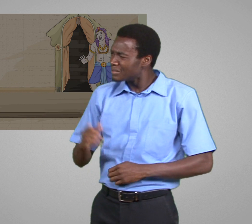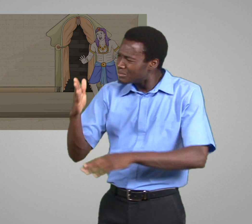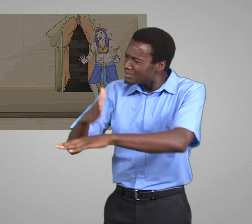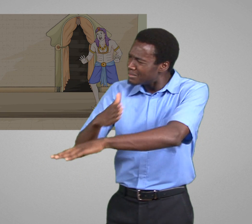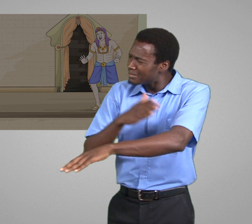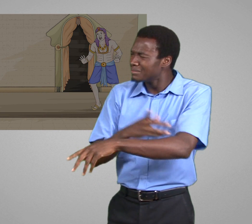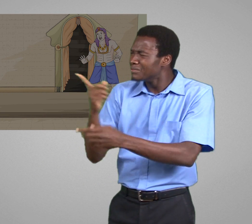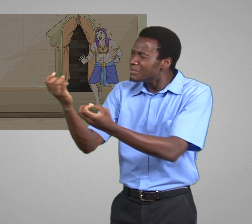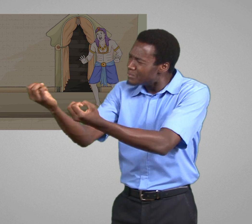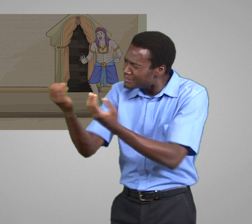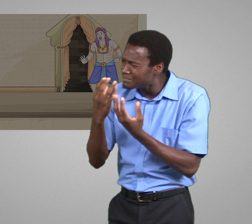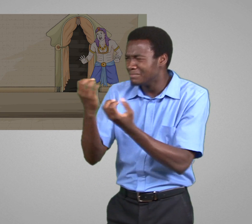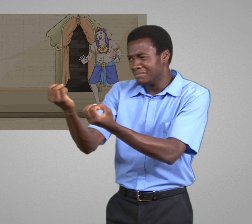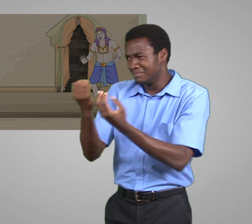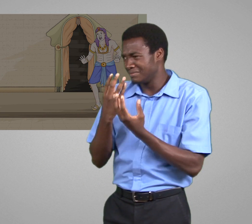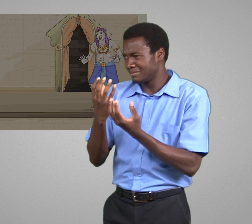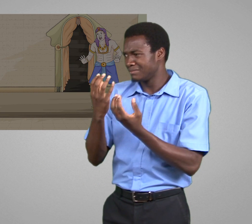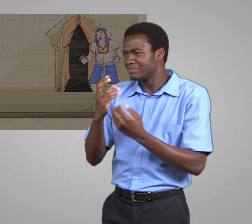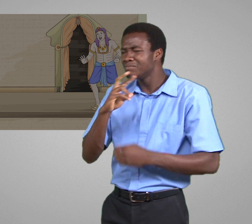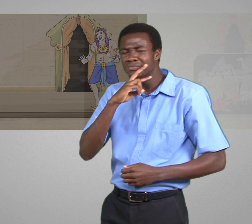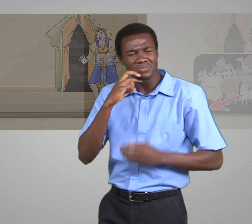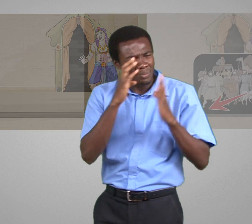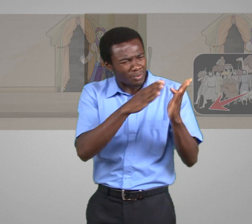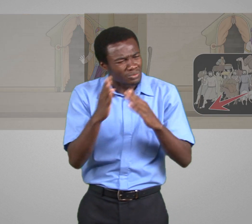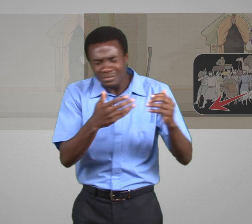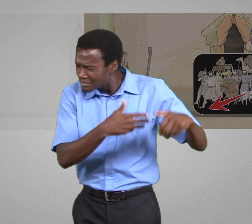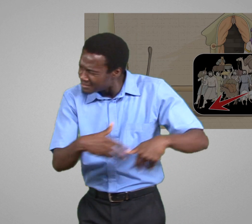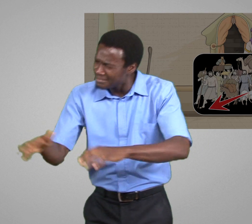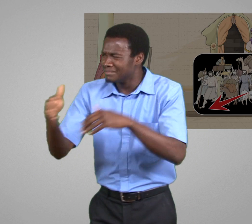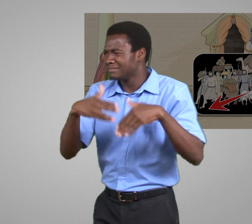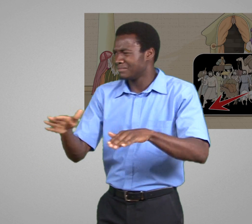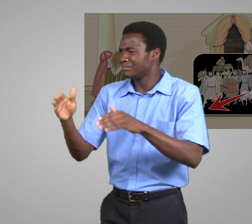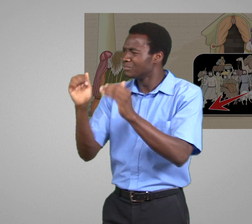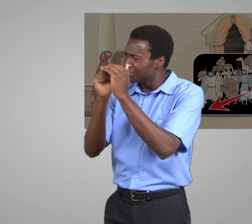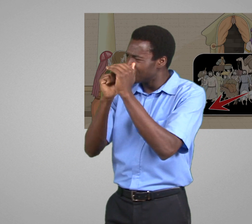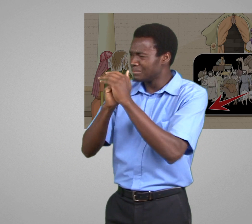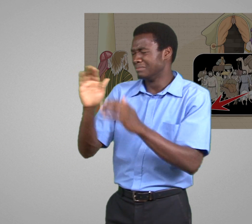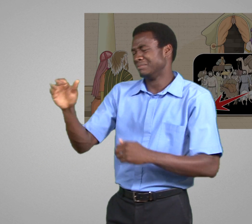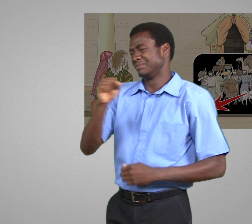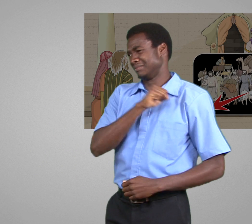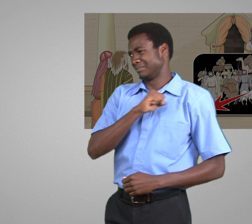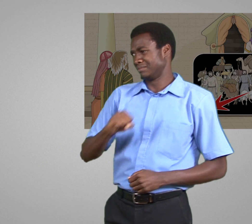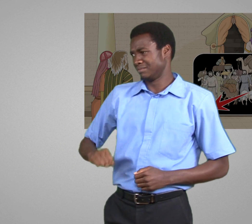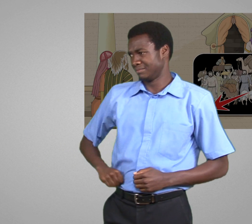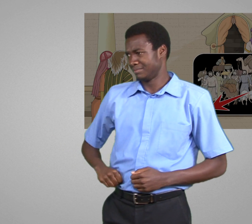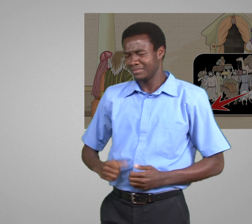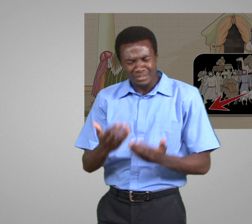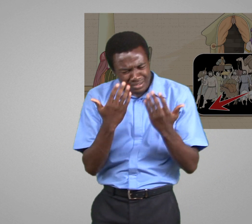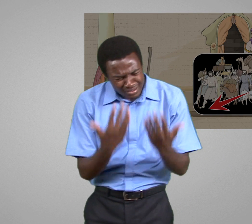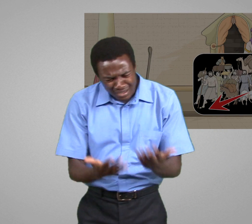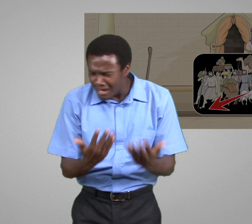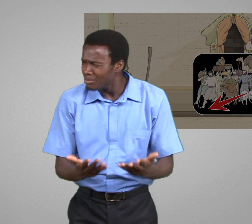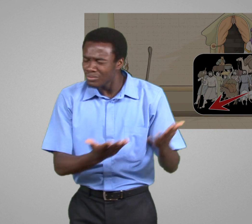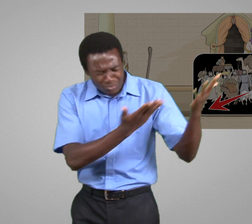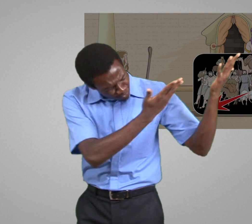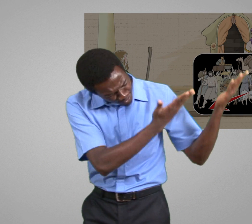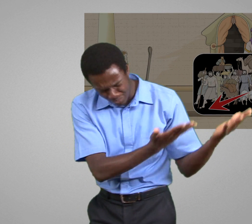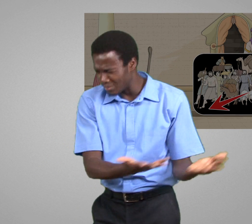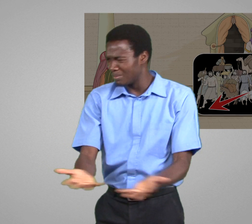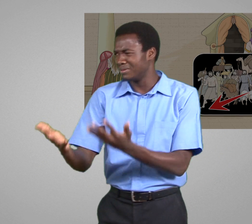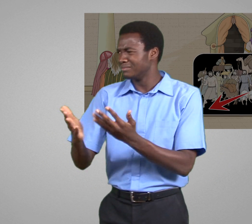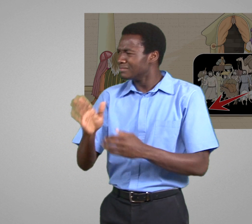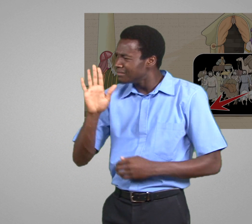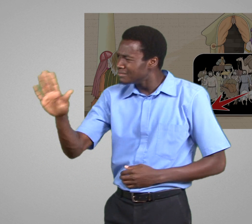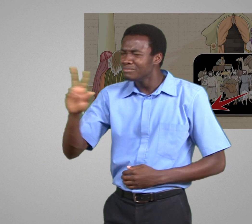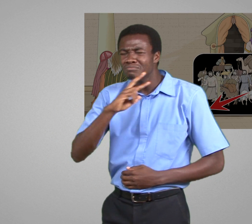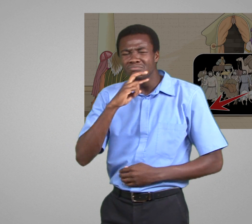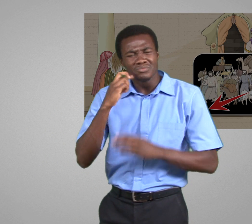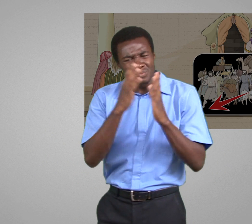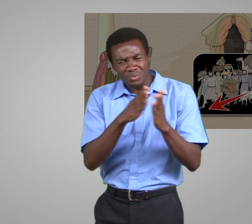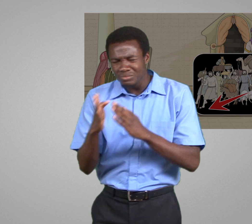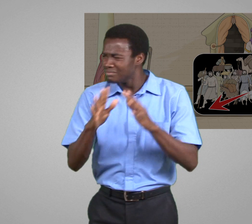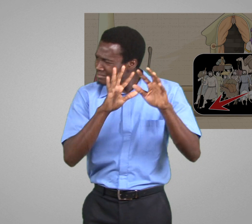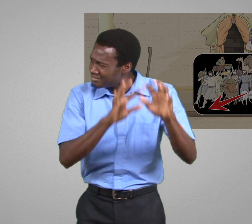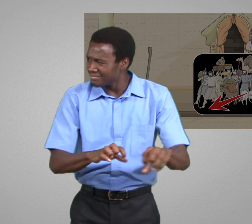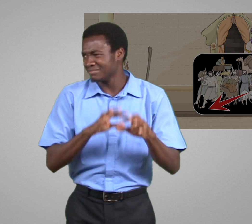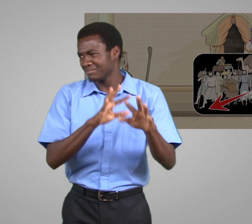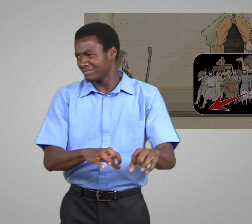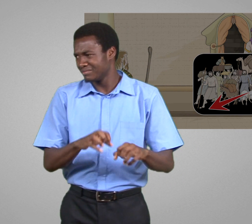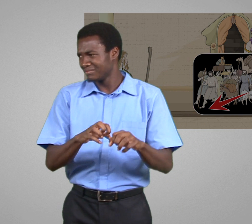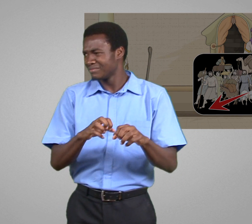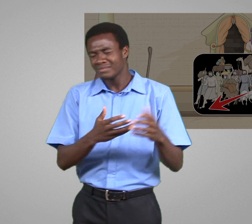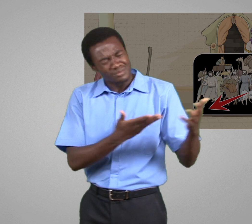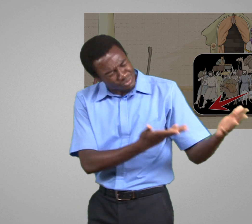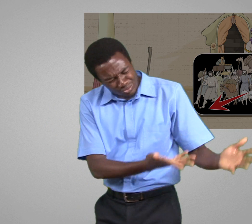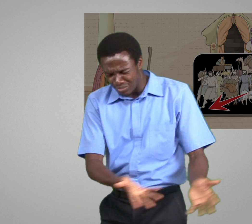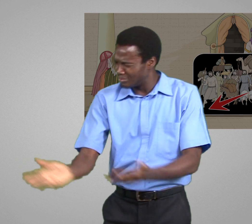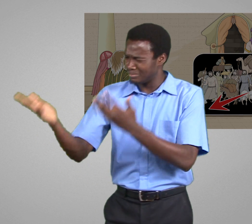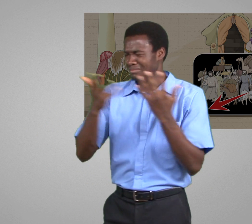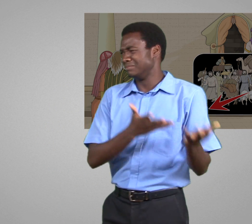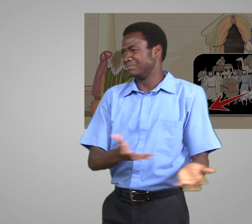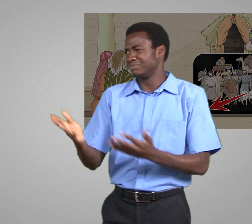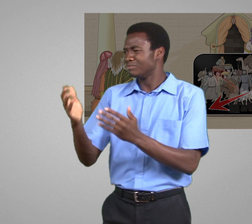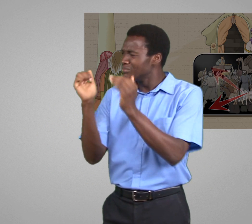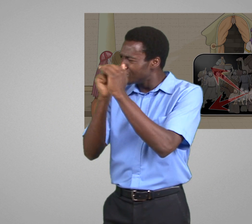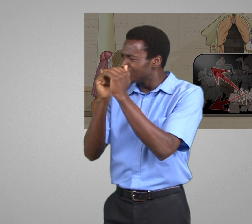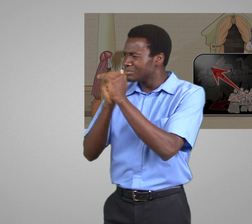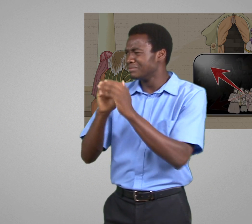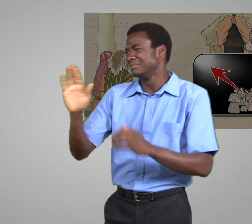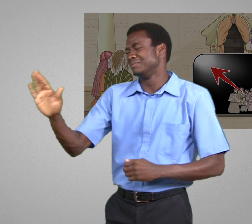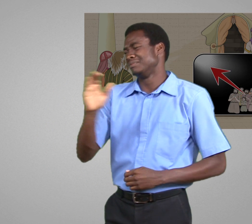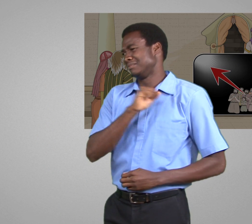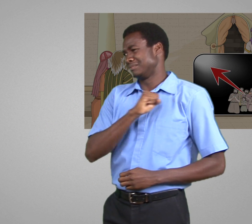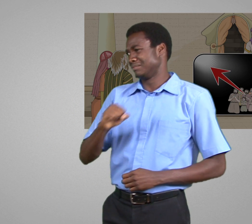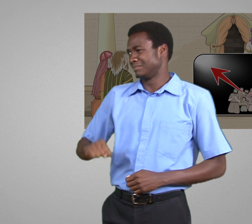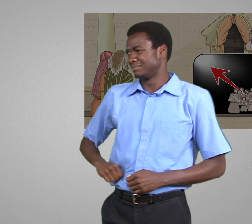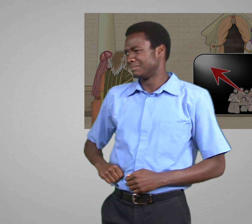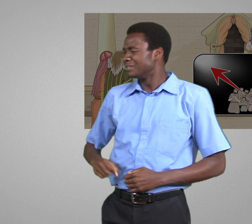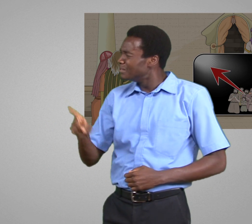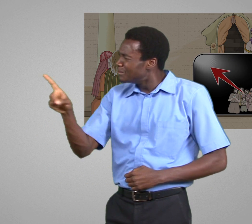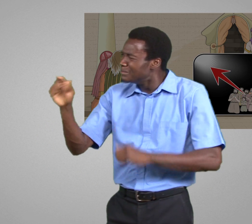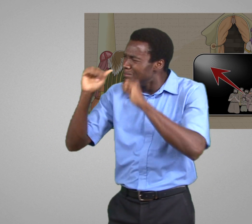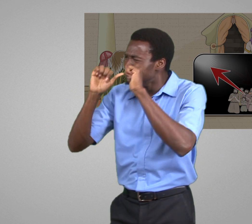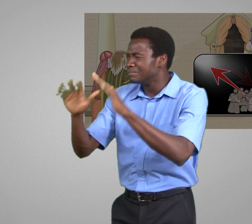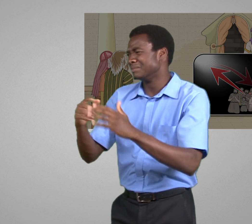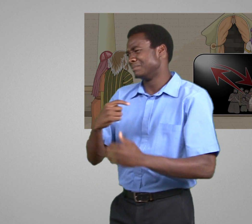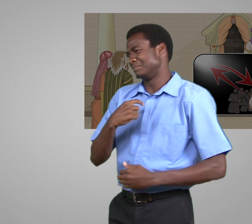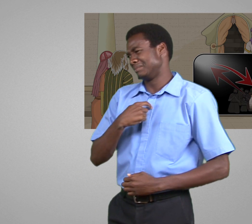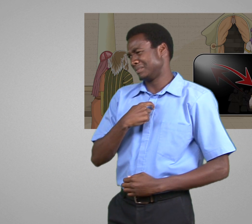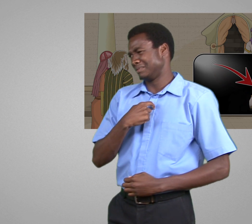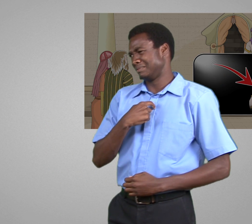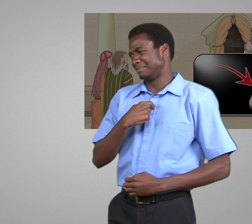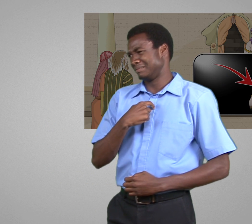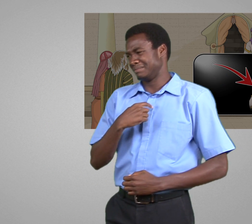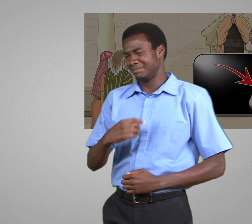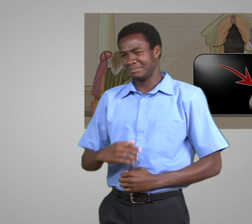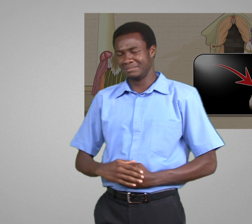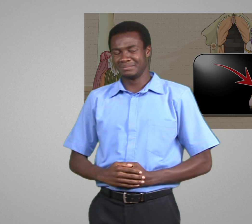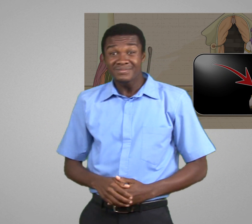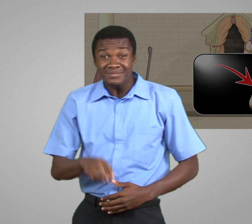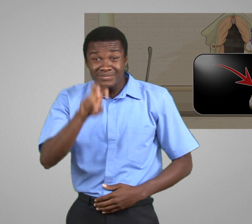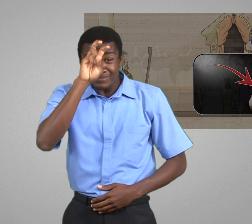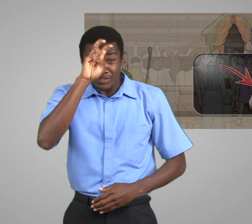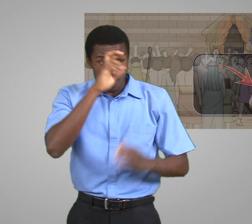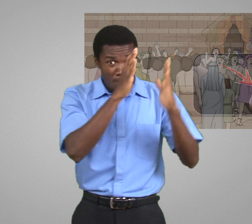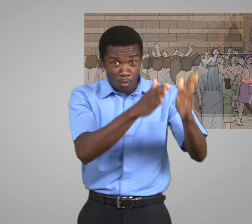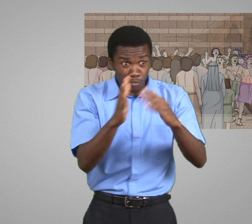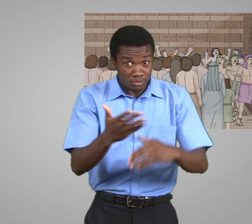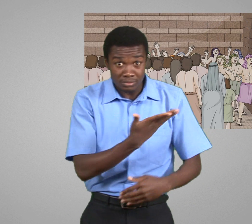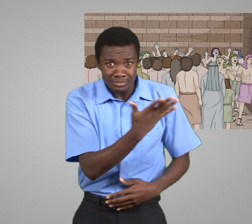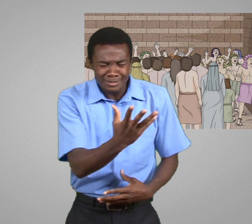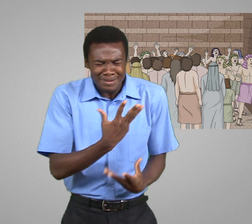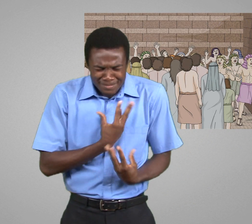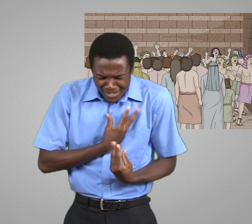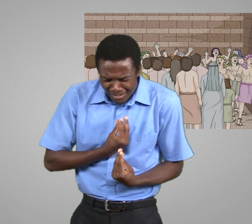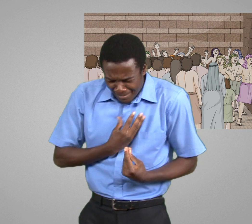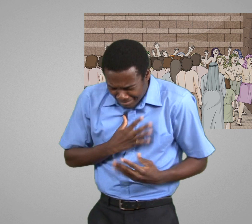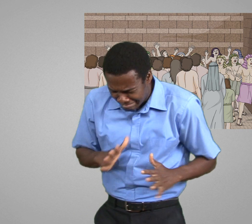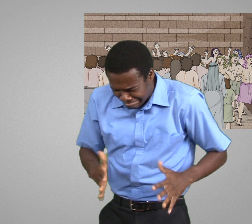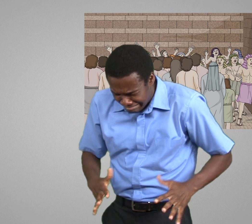Take your flocks and herds as well, just as you have said, and depart! And bless me also.”